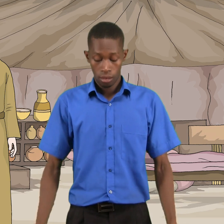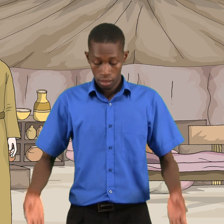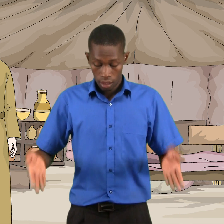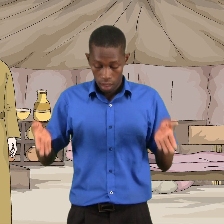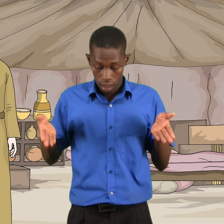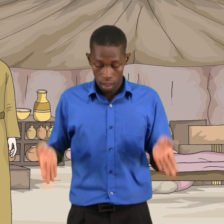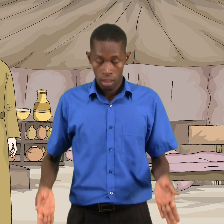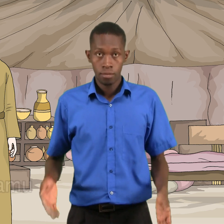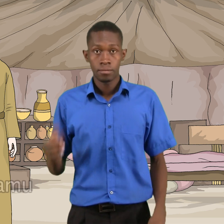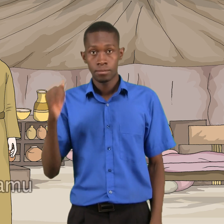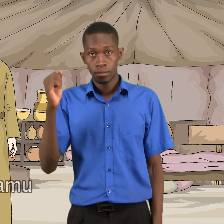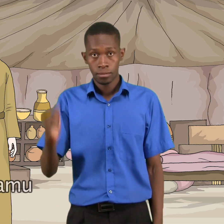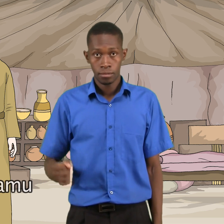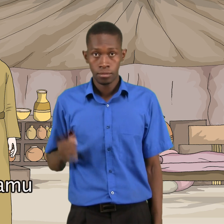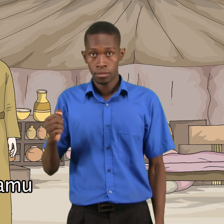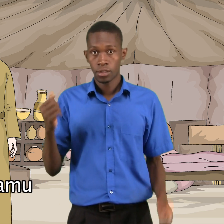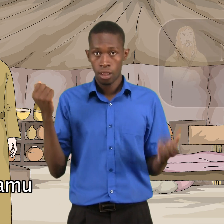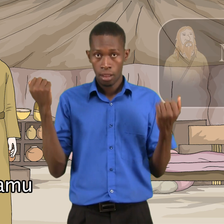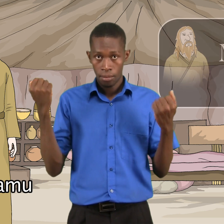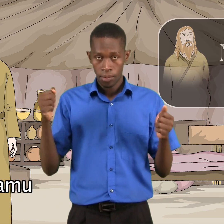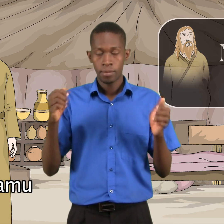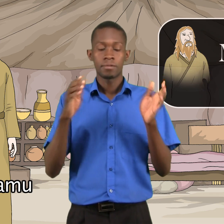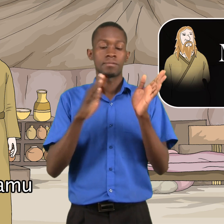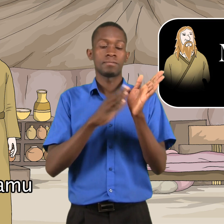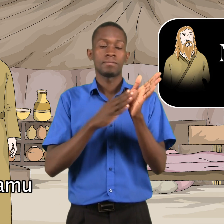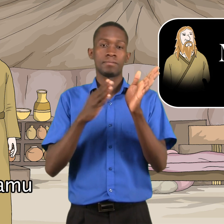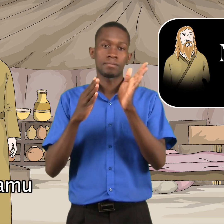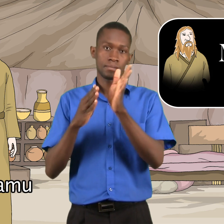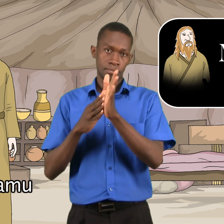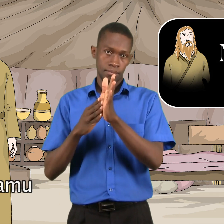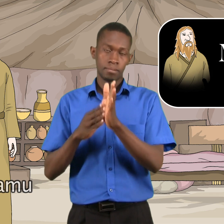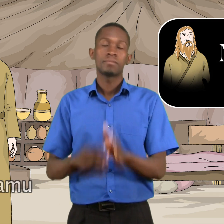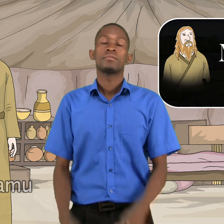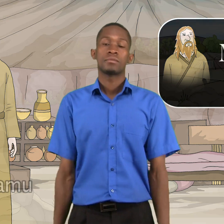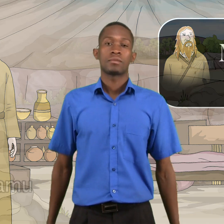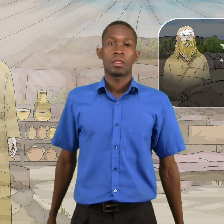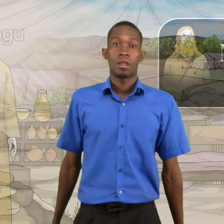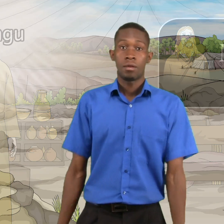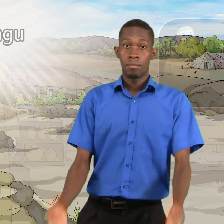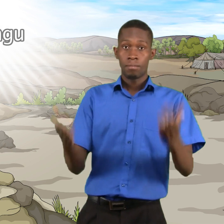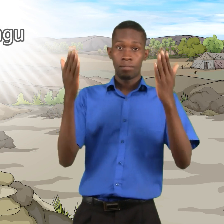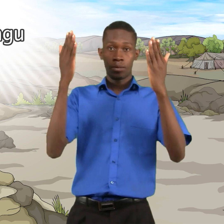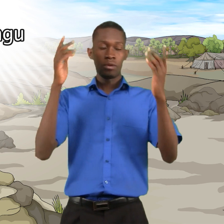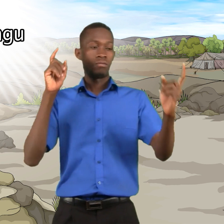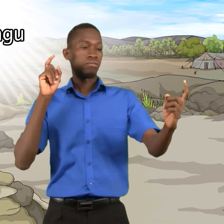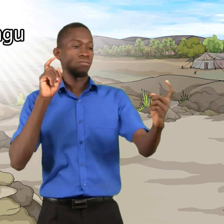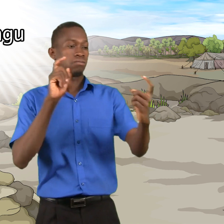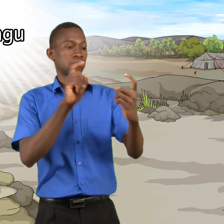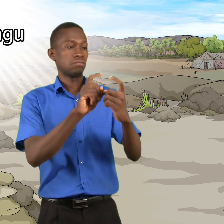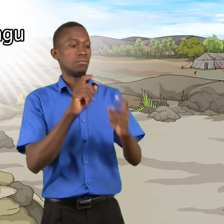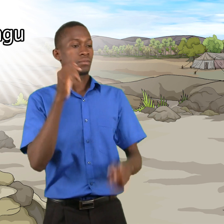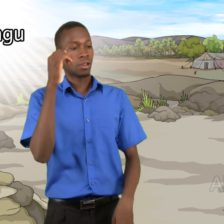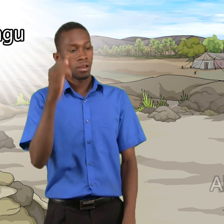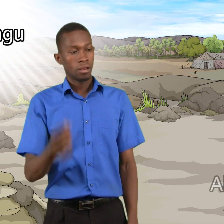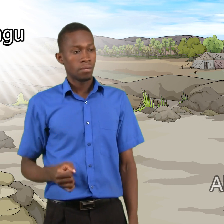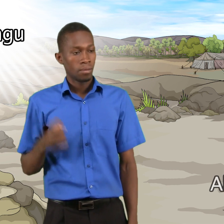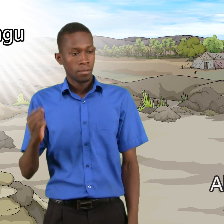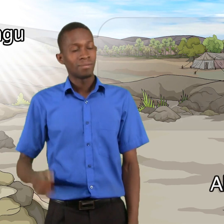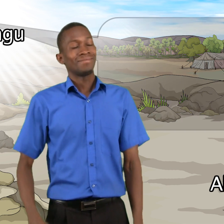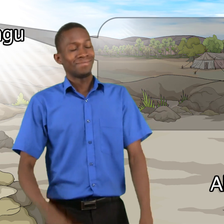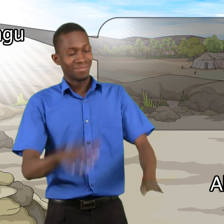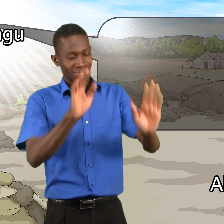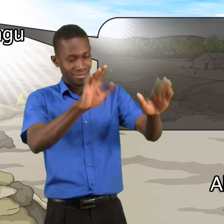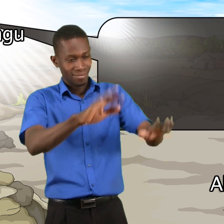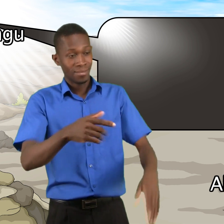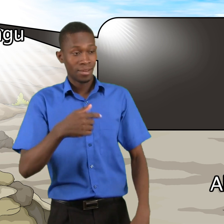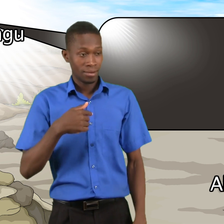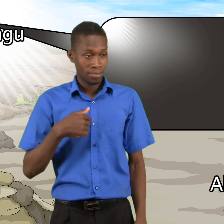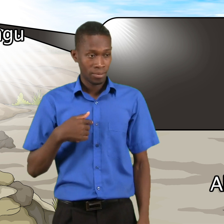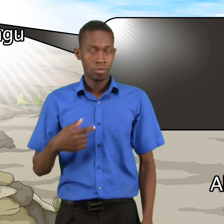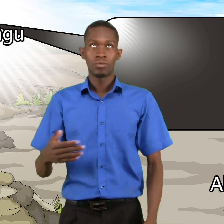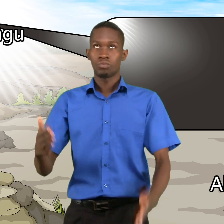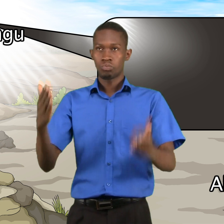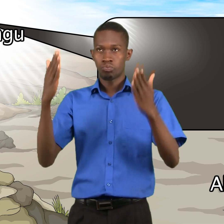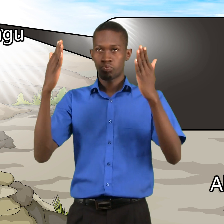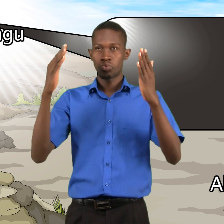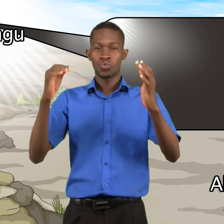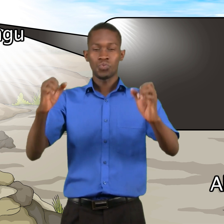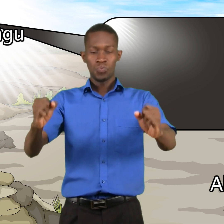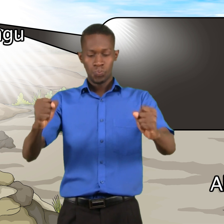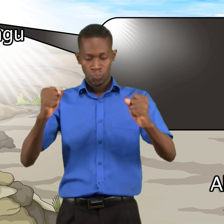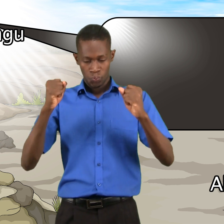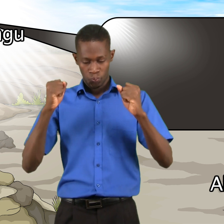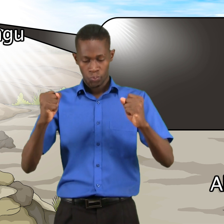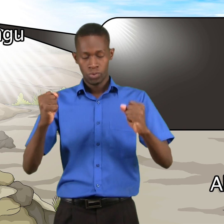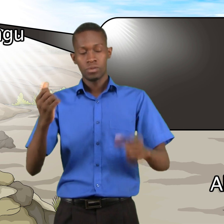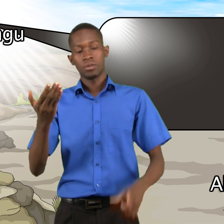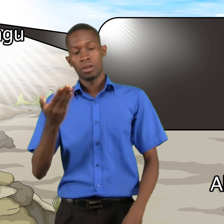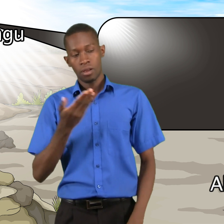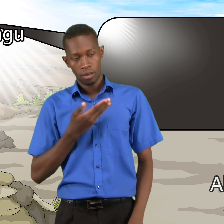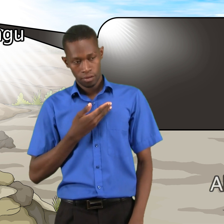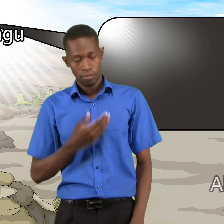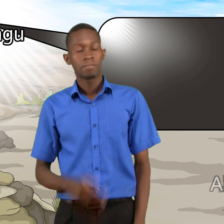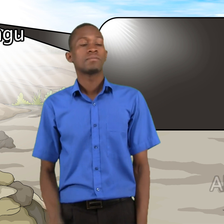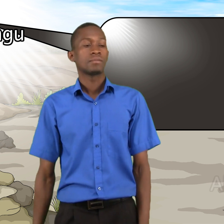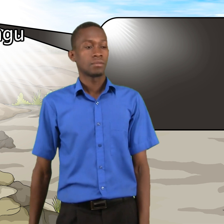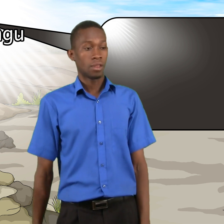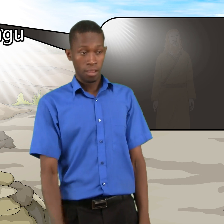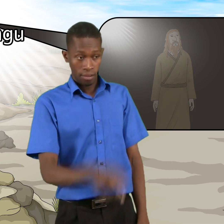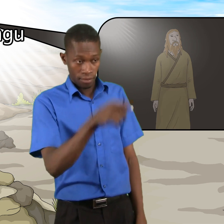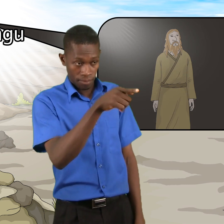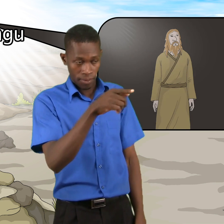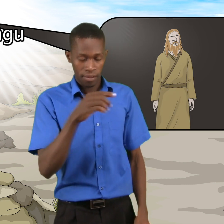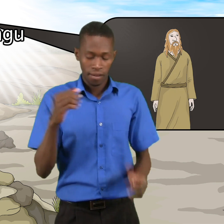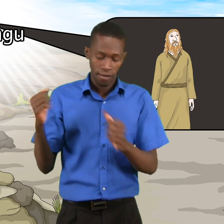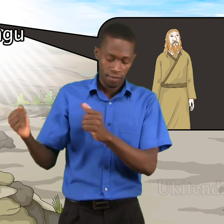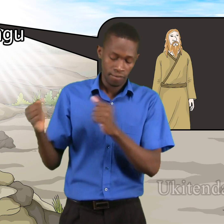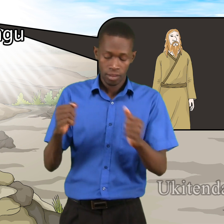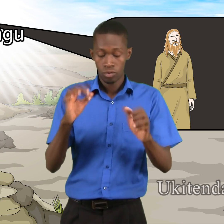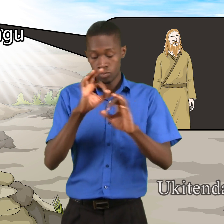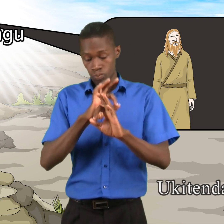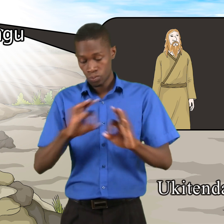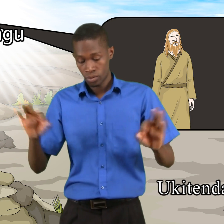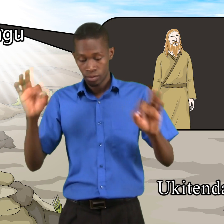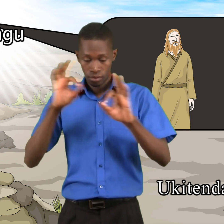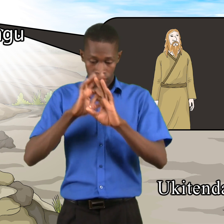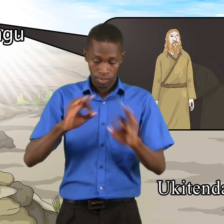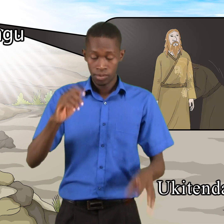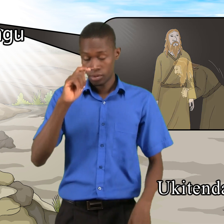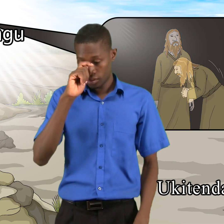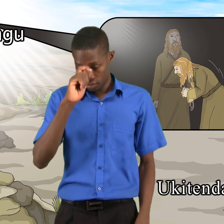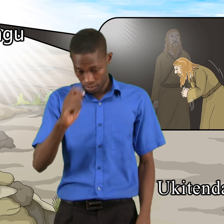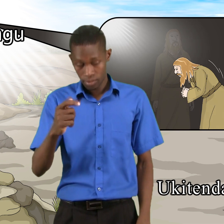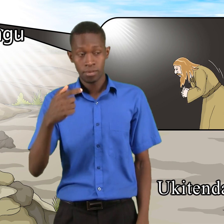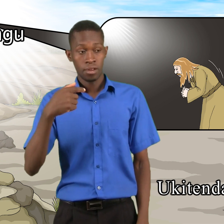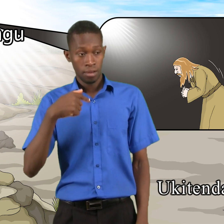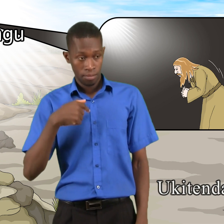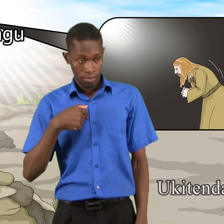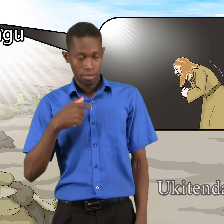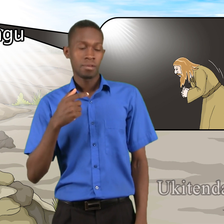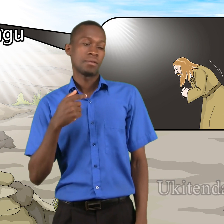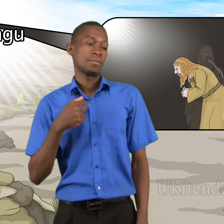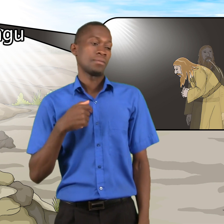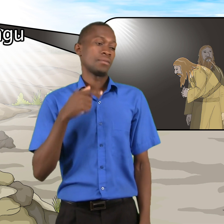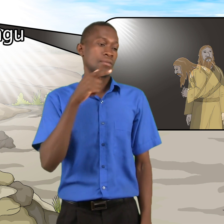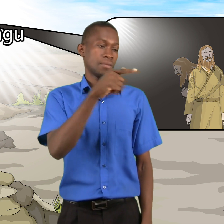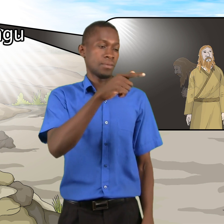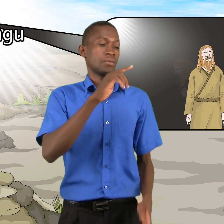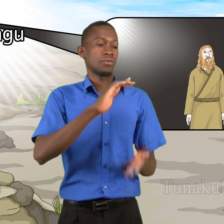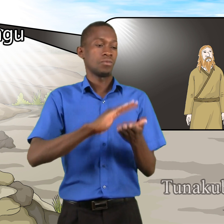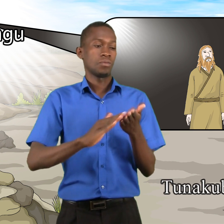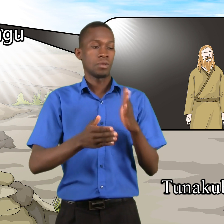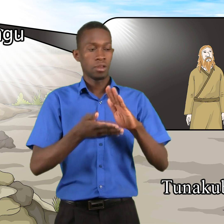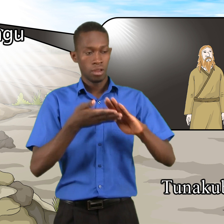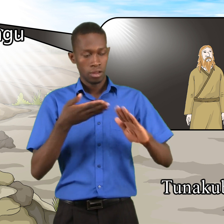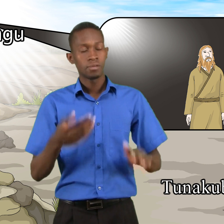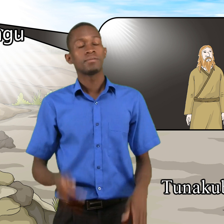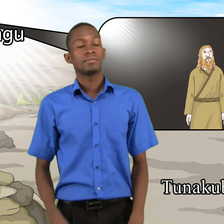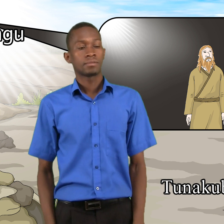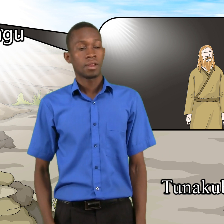When Abram was ninety-nine years old, the LORD appeared to him and said, “I am God Almighty. Walk before Me and be blameless.